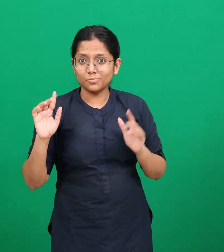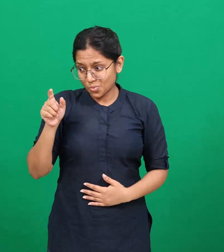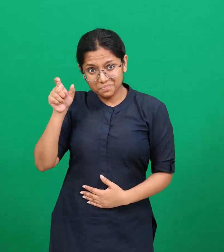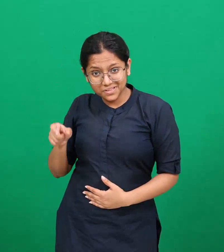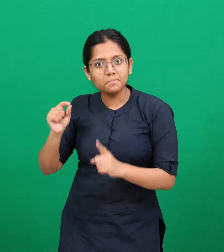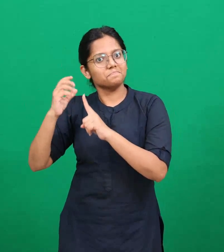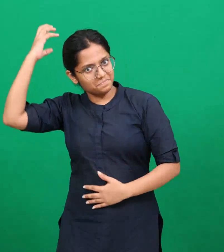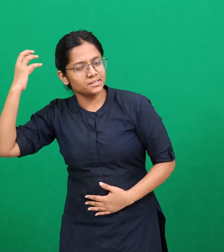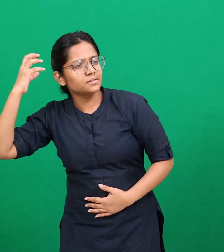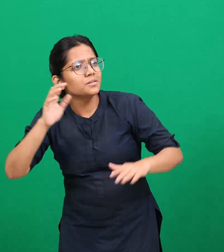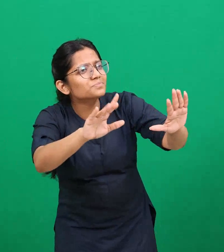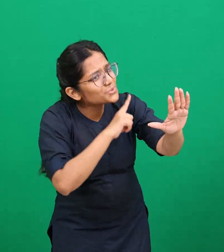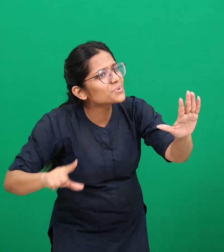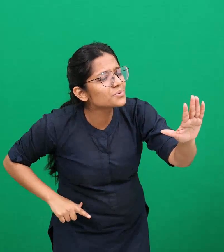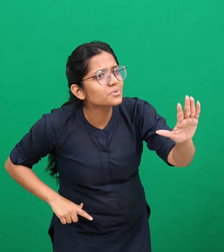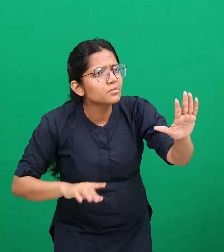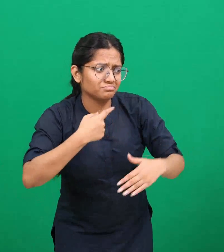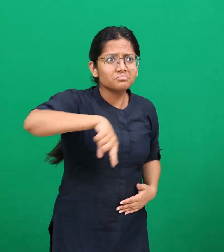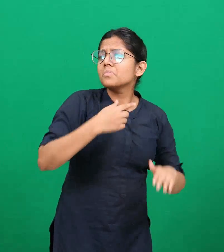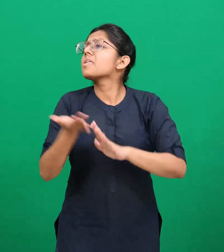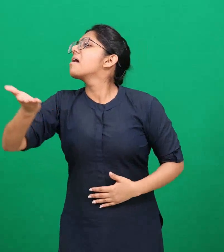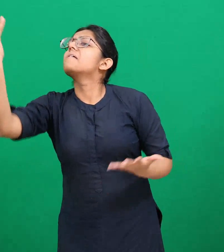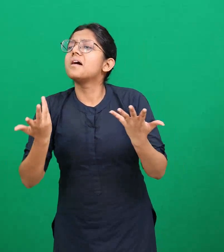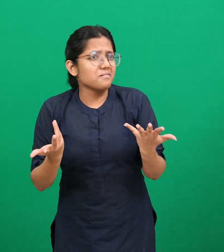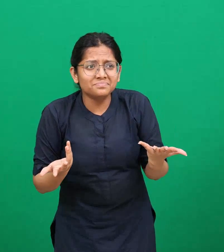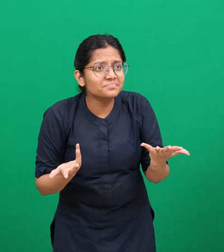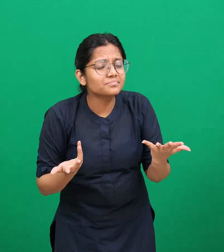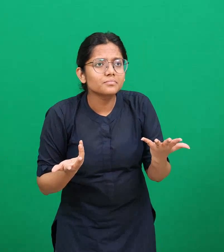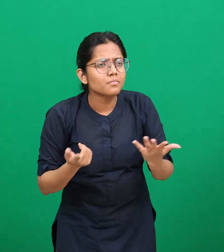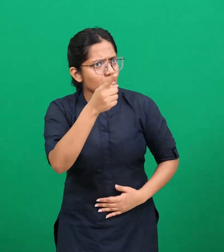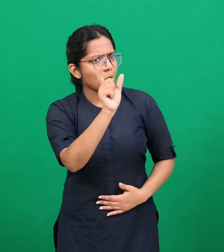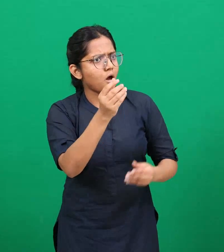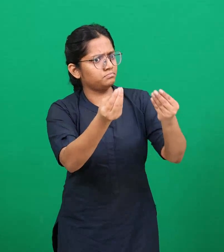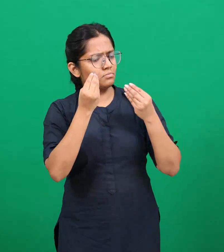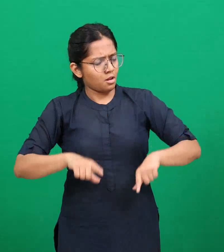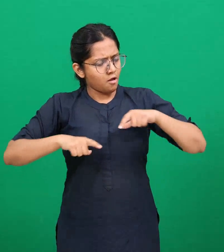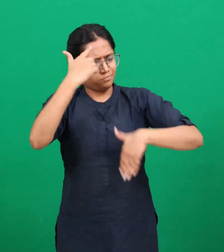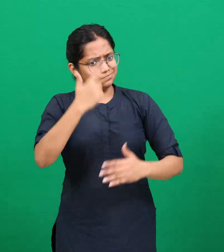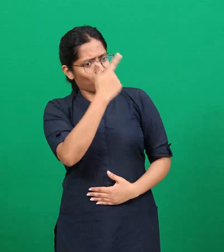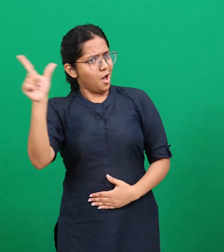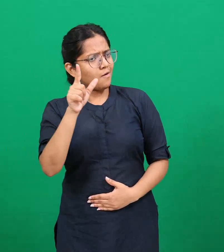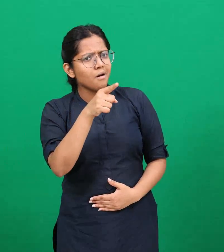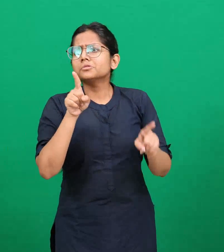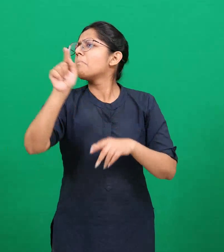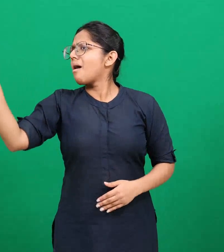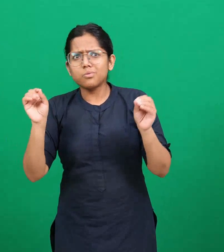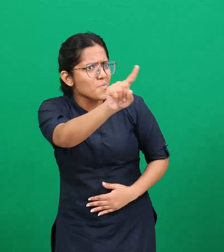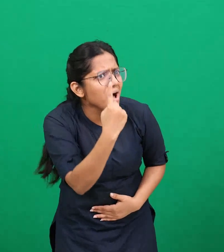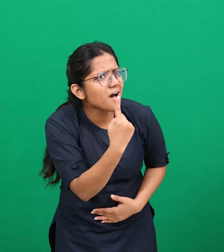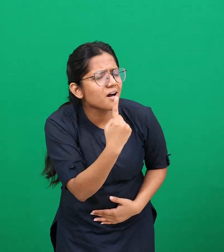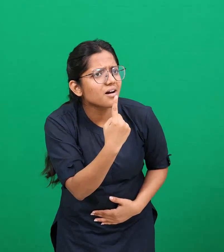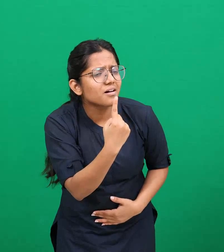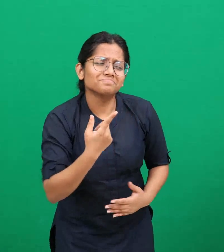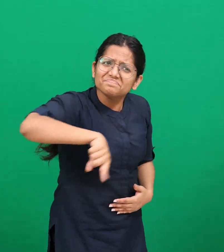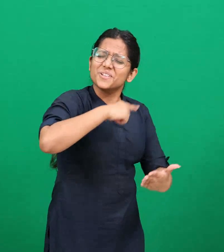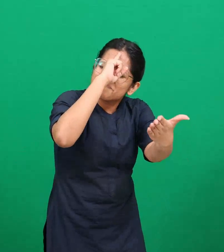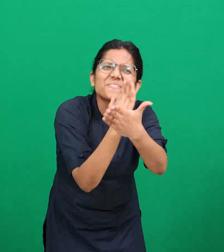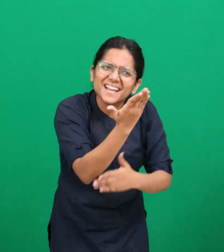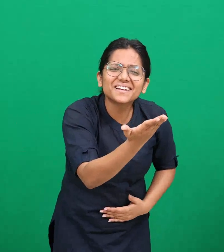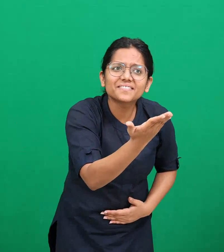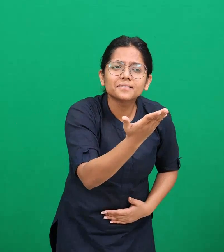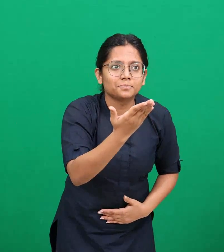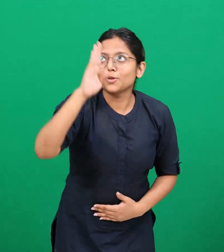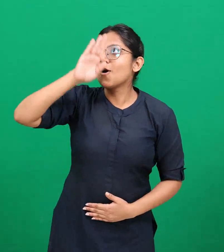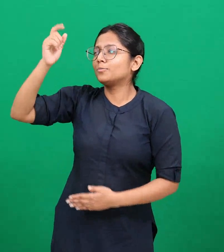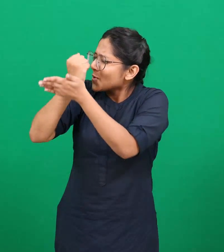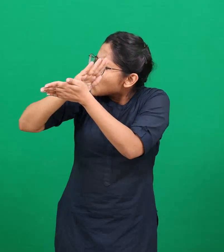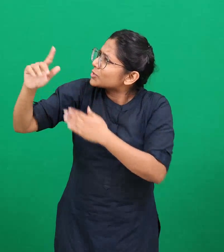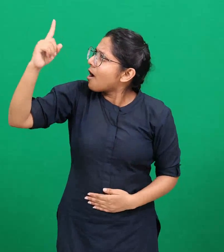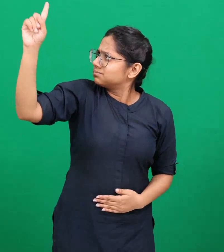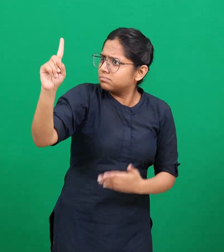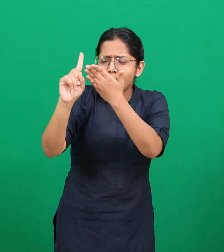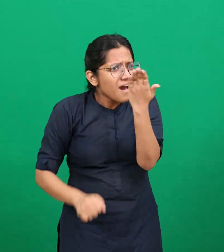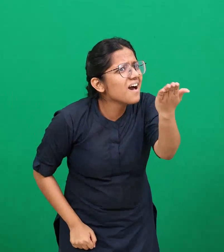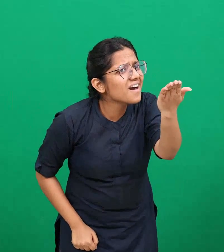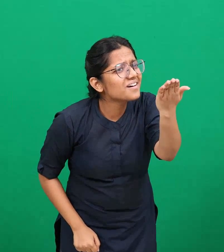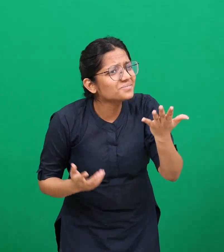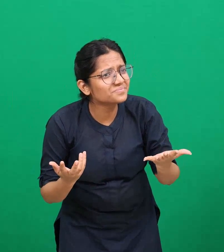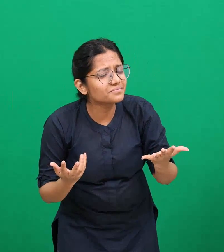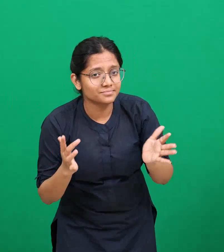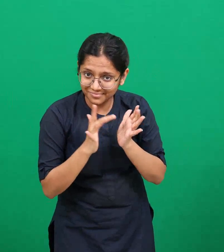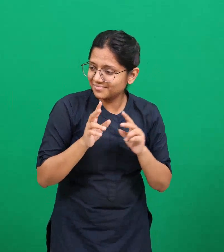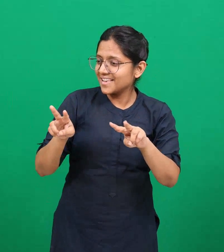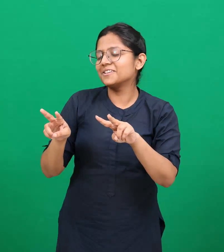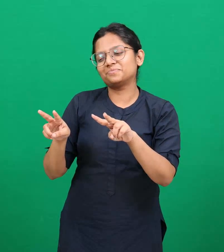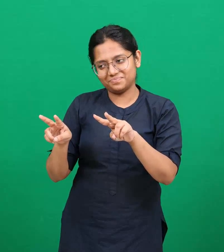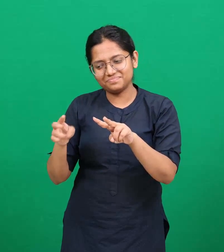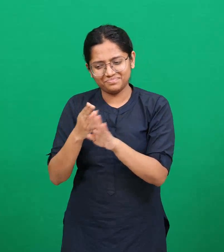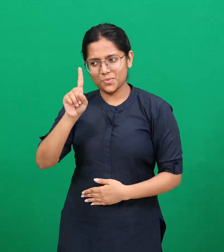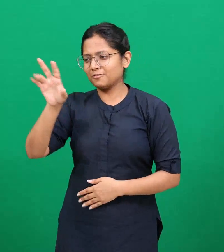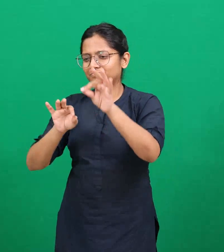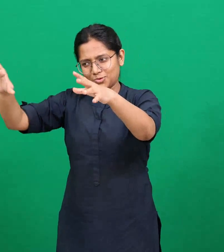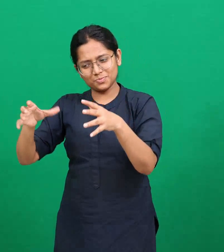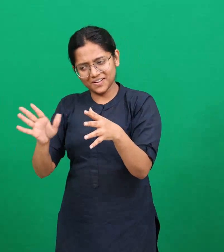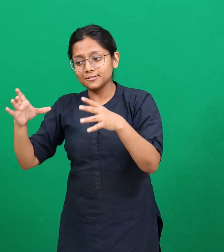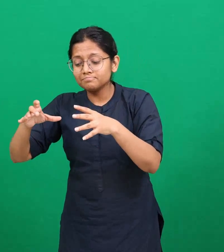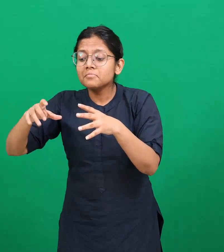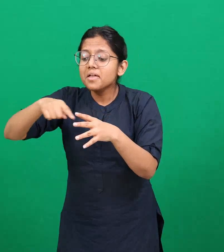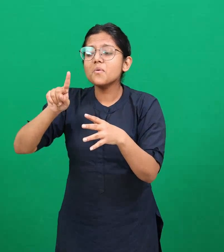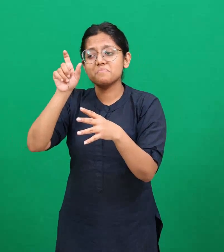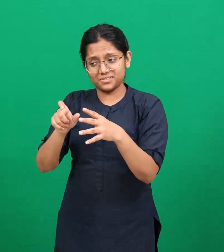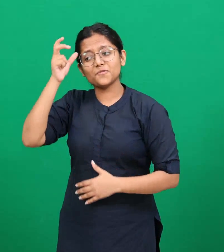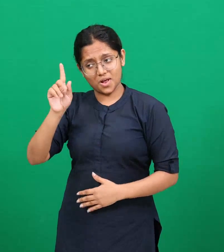Simon Peter replied, "Lord, to whom would we go? You have the words of eternal life. We believe and know that You are the Holy One of God."